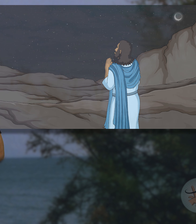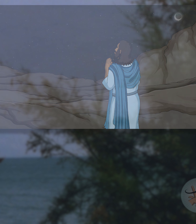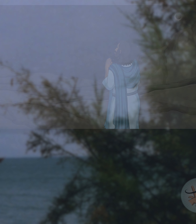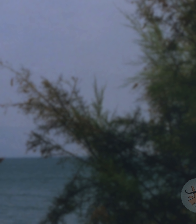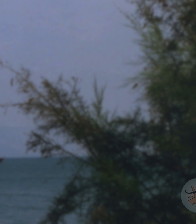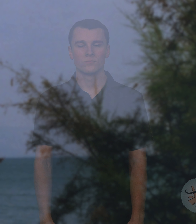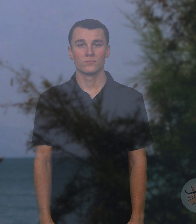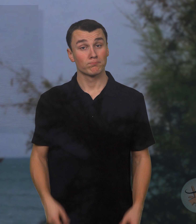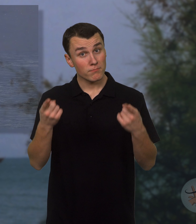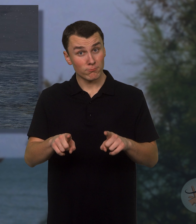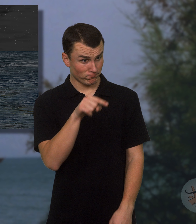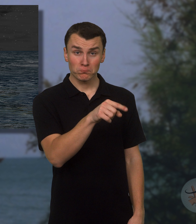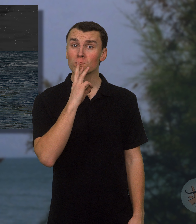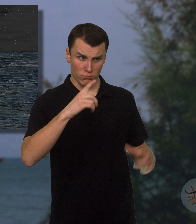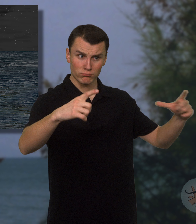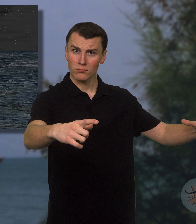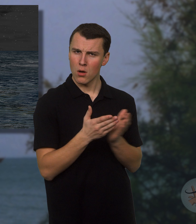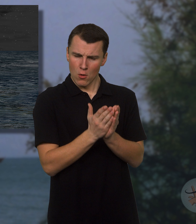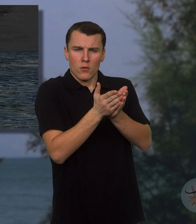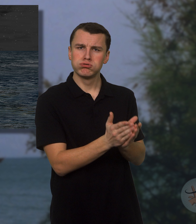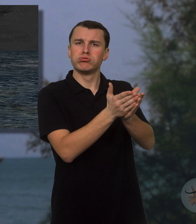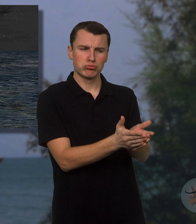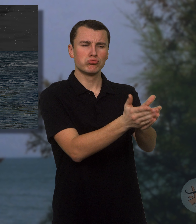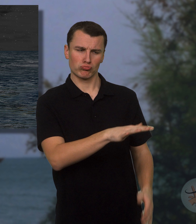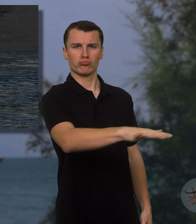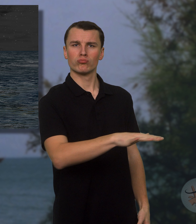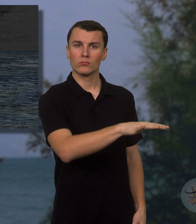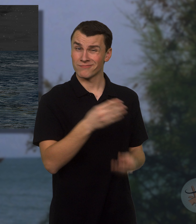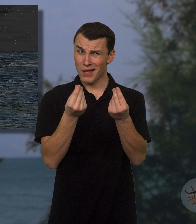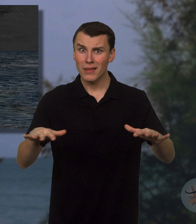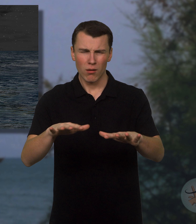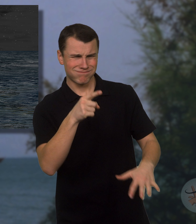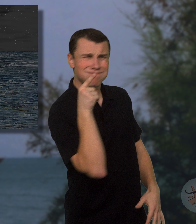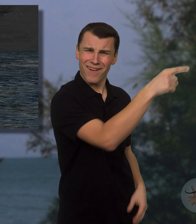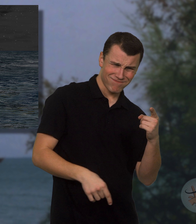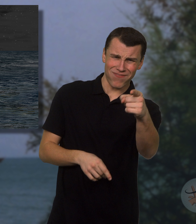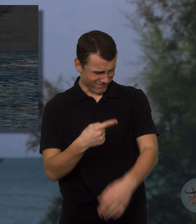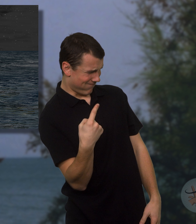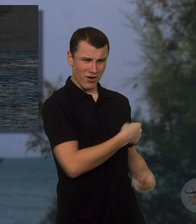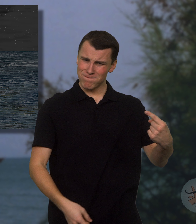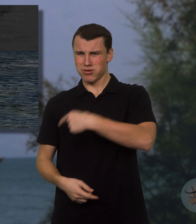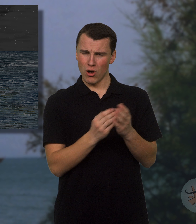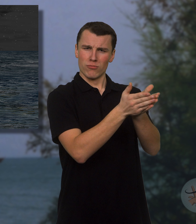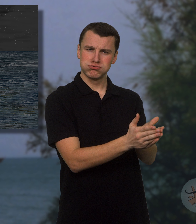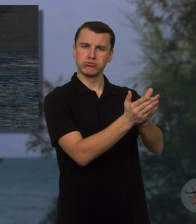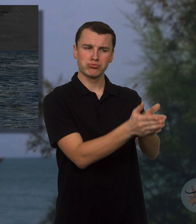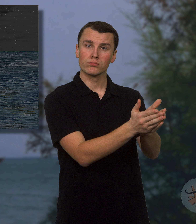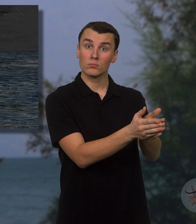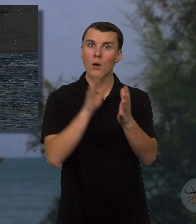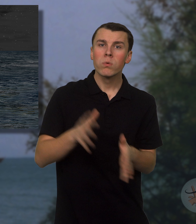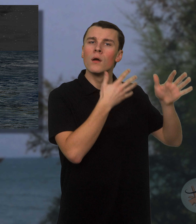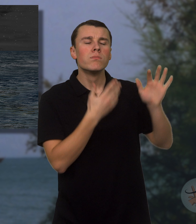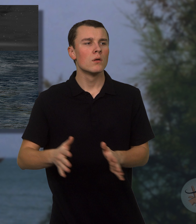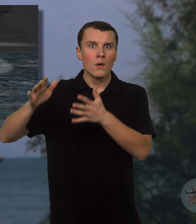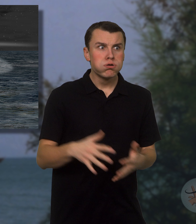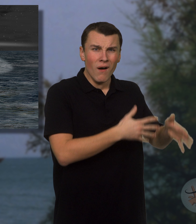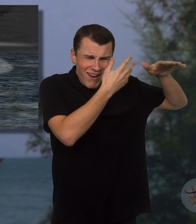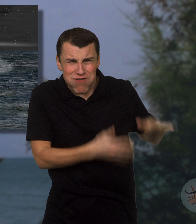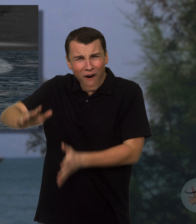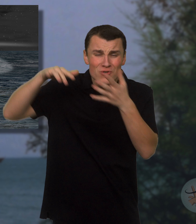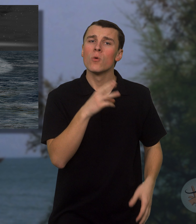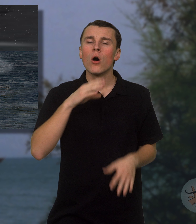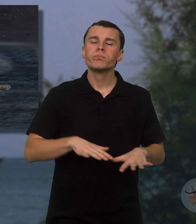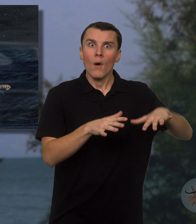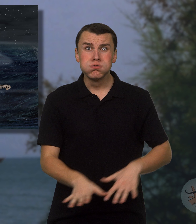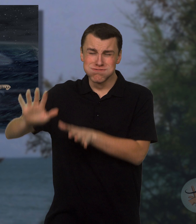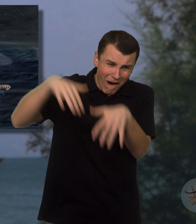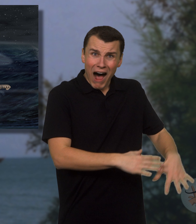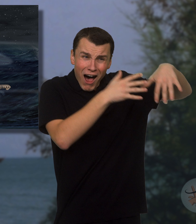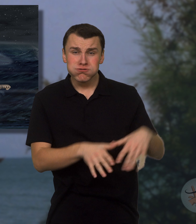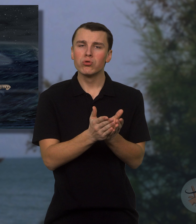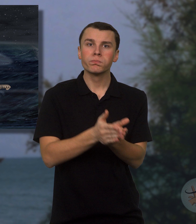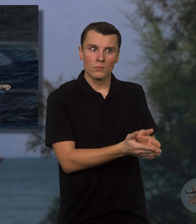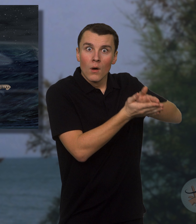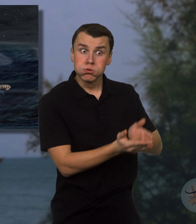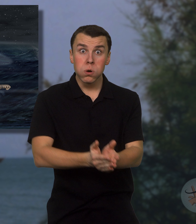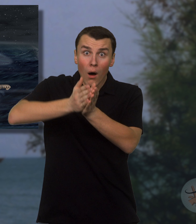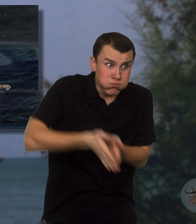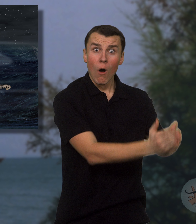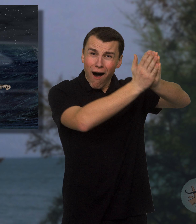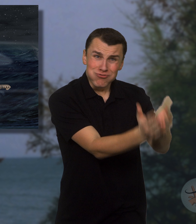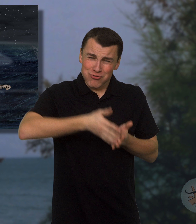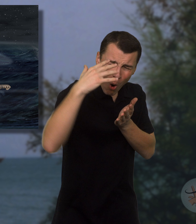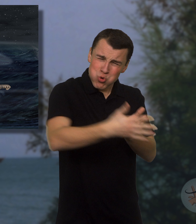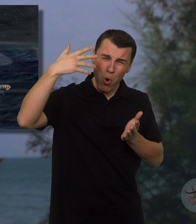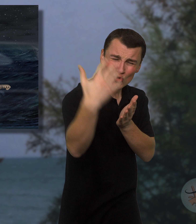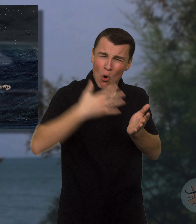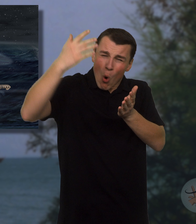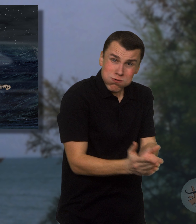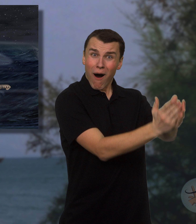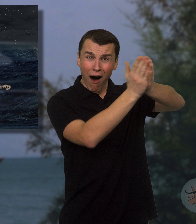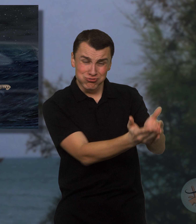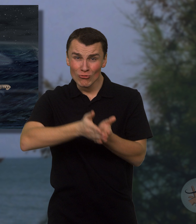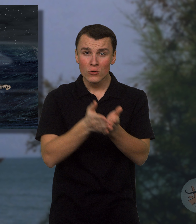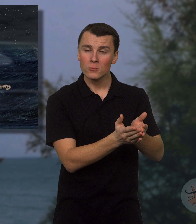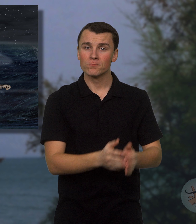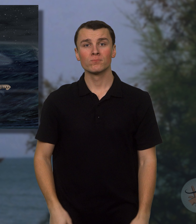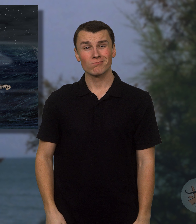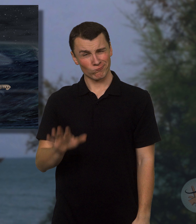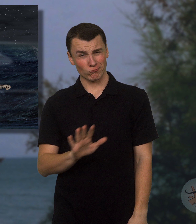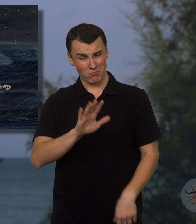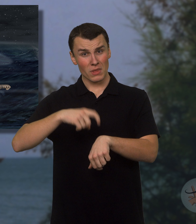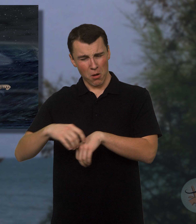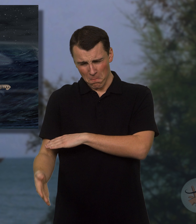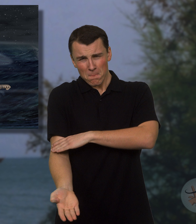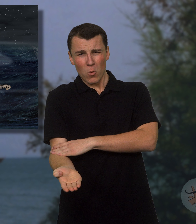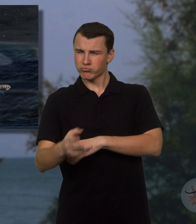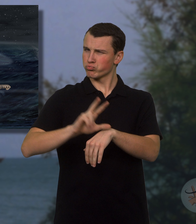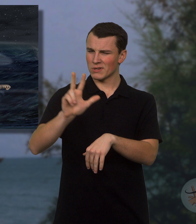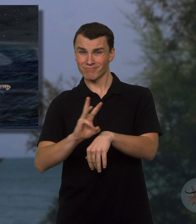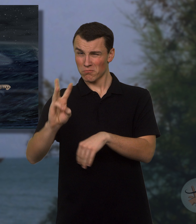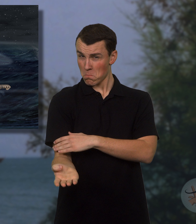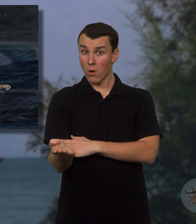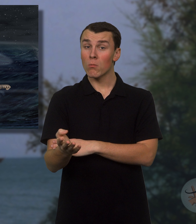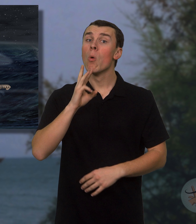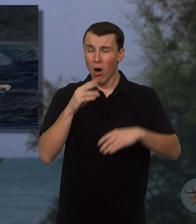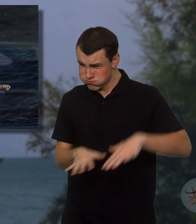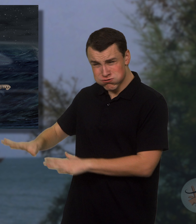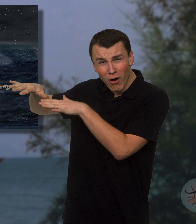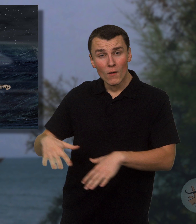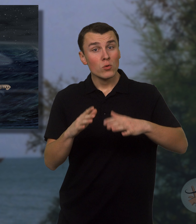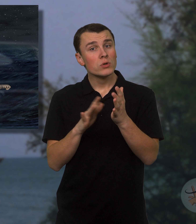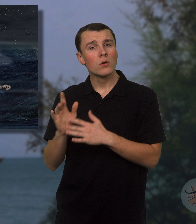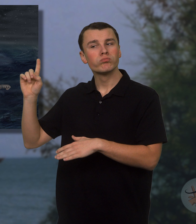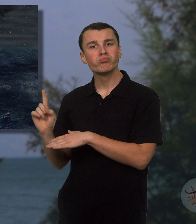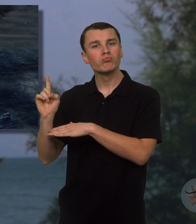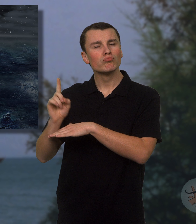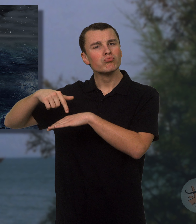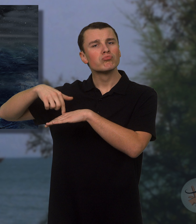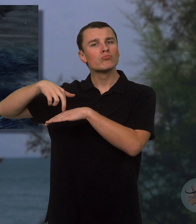but the boat was already far from land, buffeted by the waves because the wind was against it.